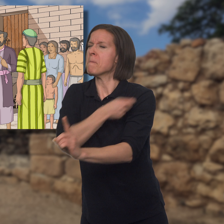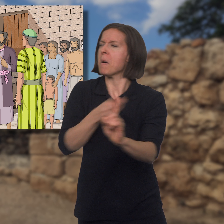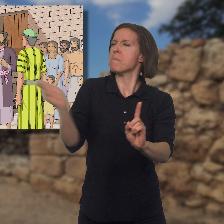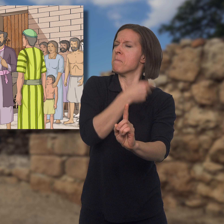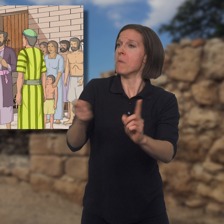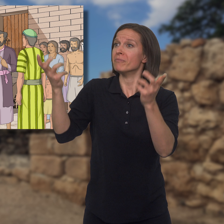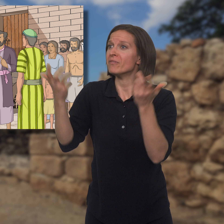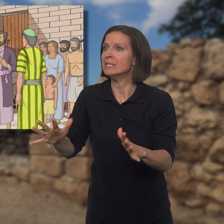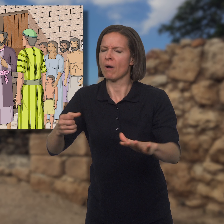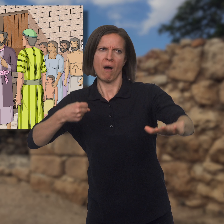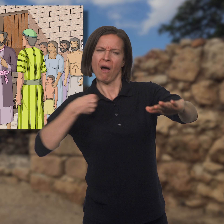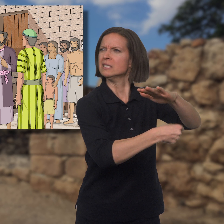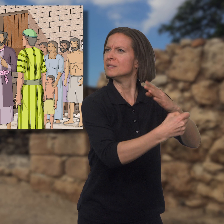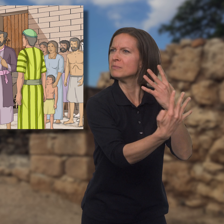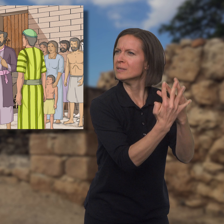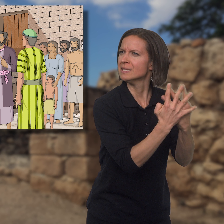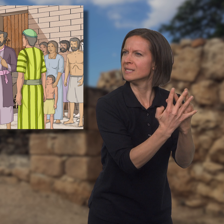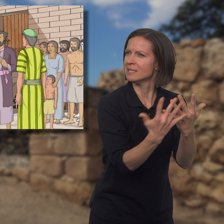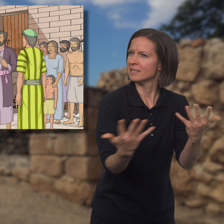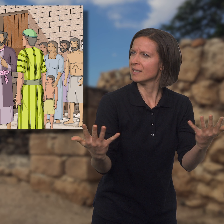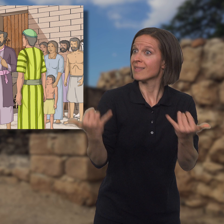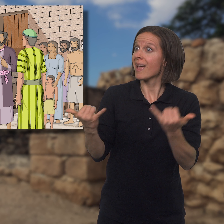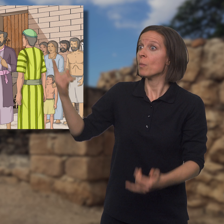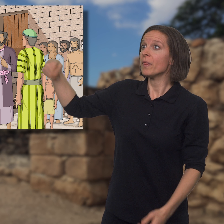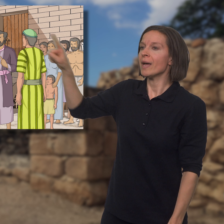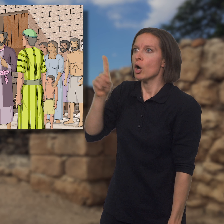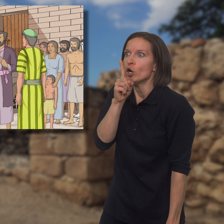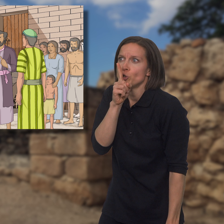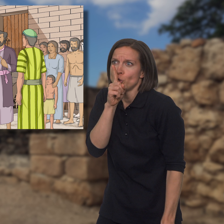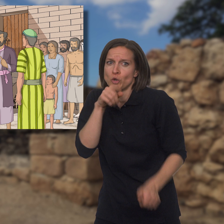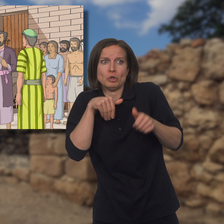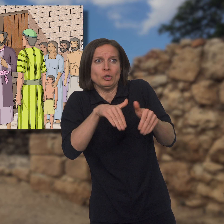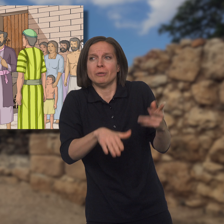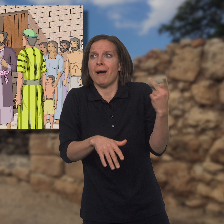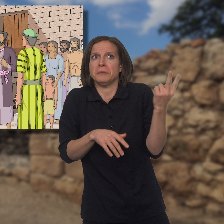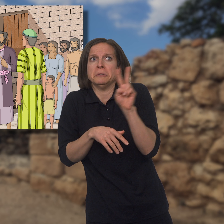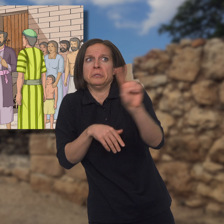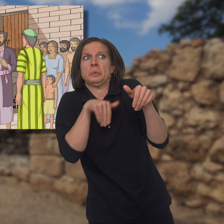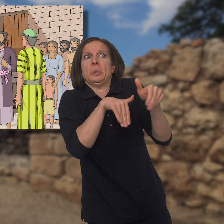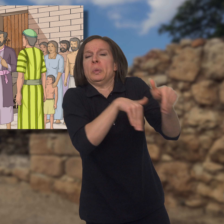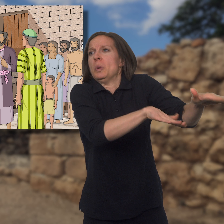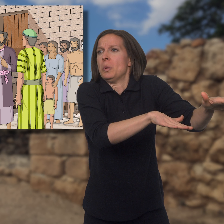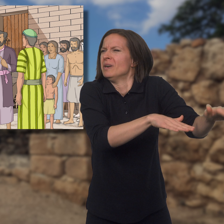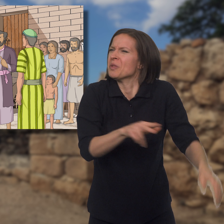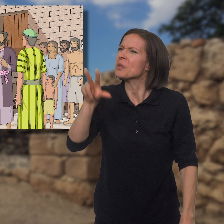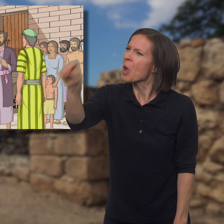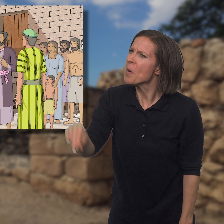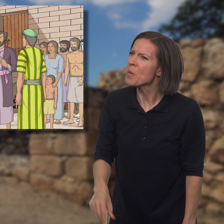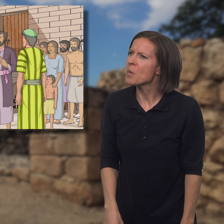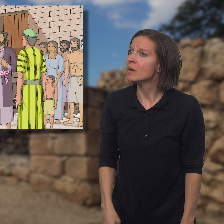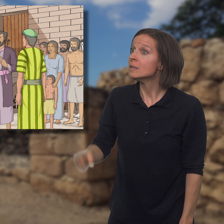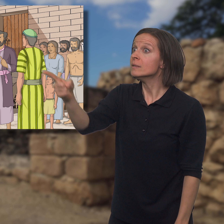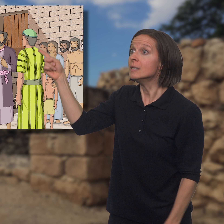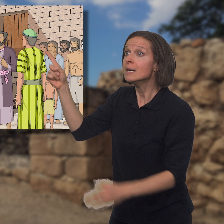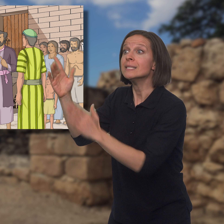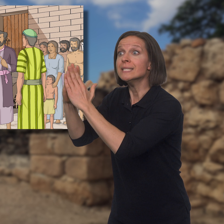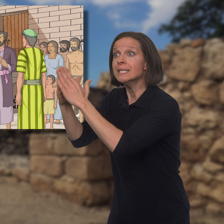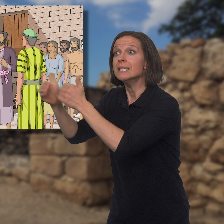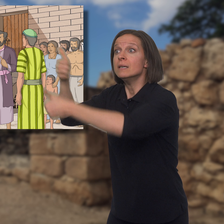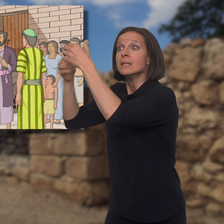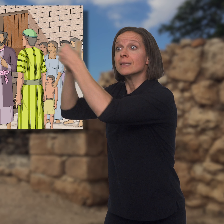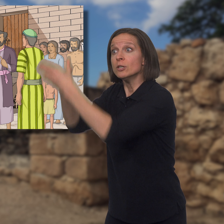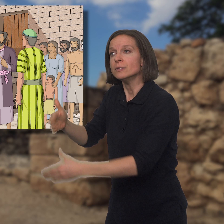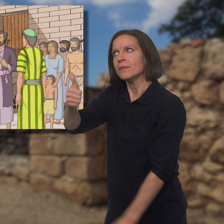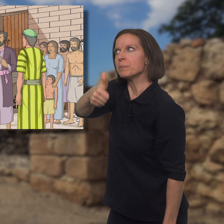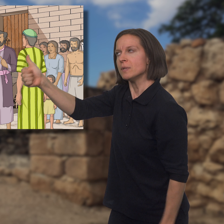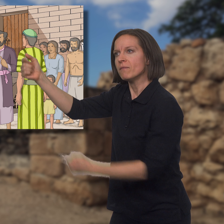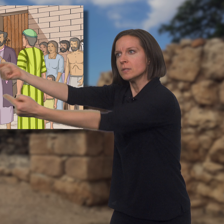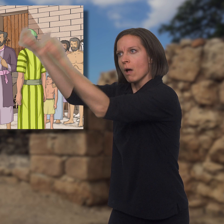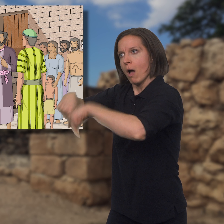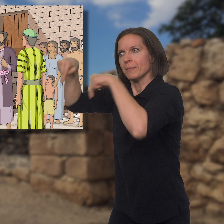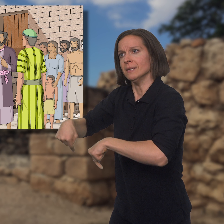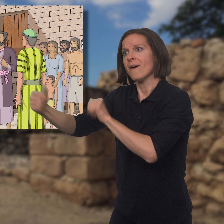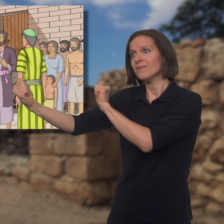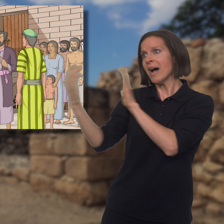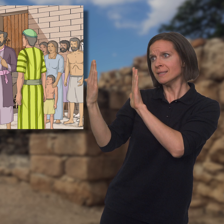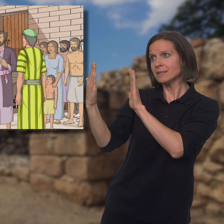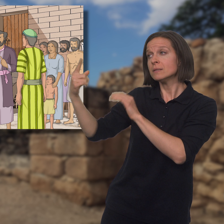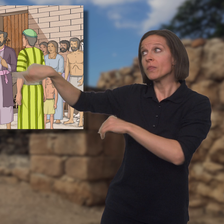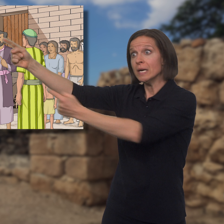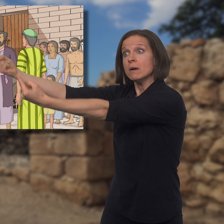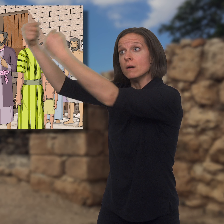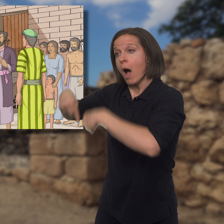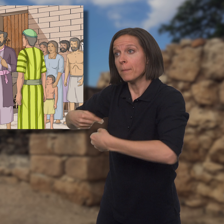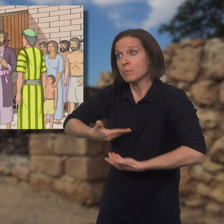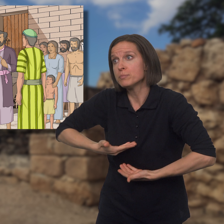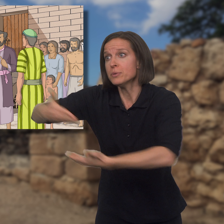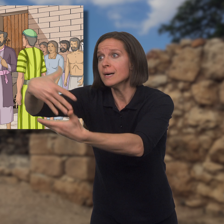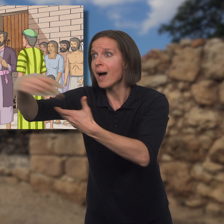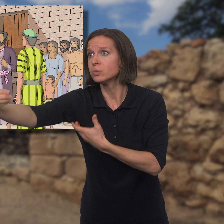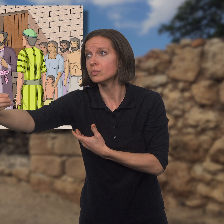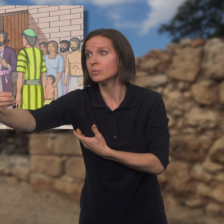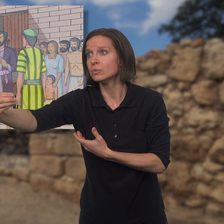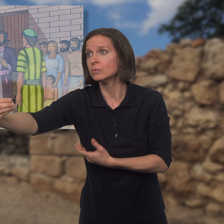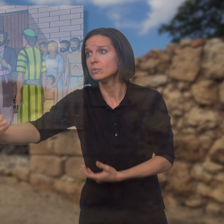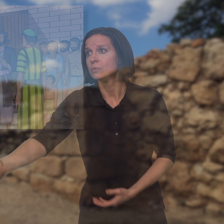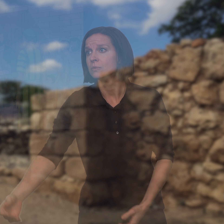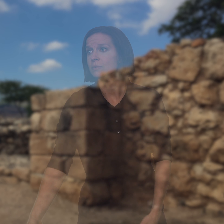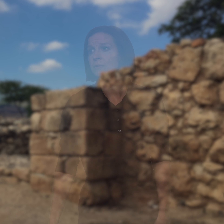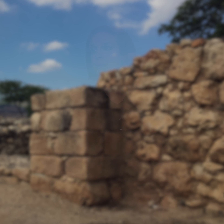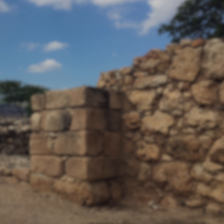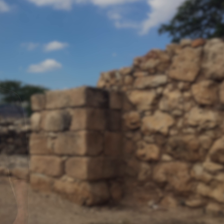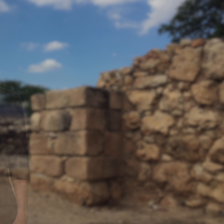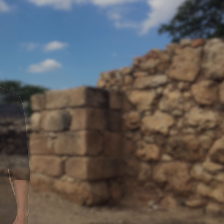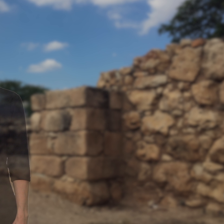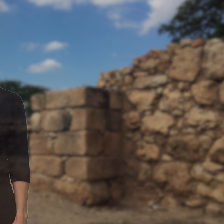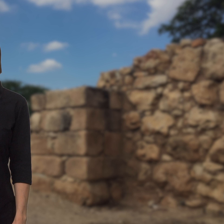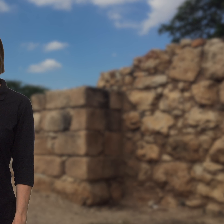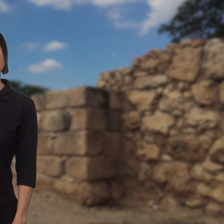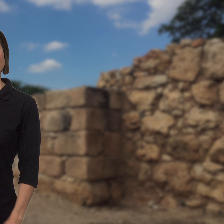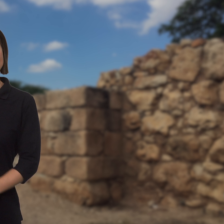Now you may go on your way in peace.”